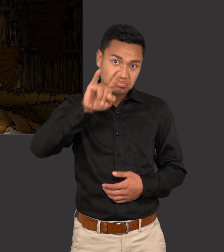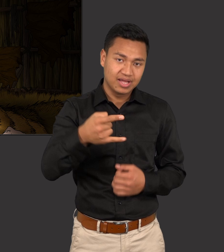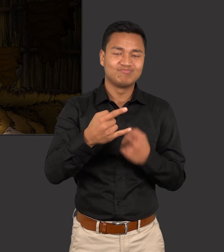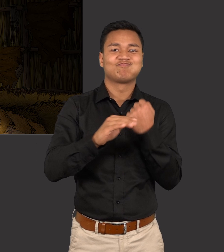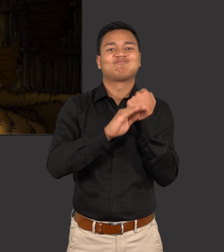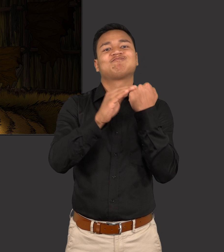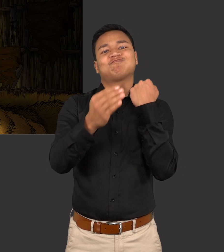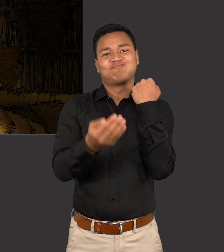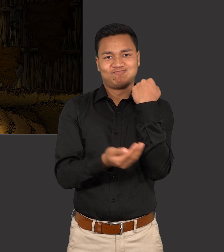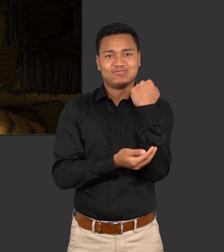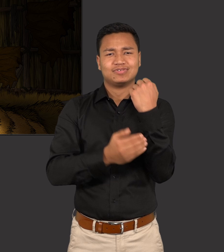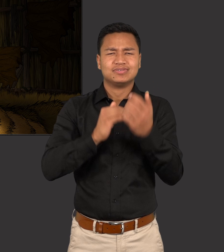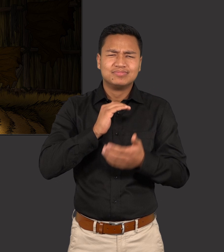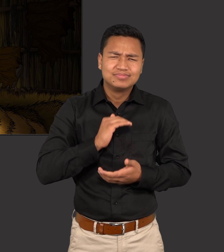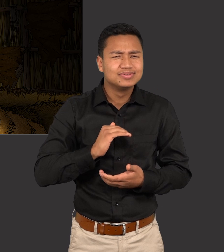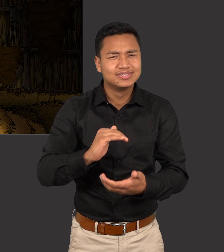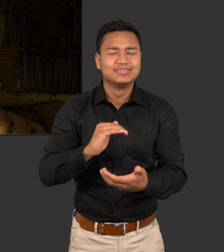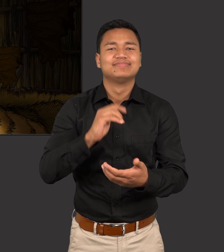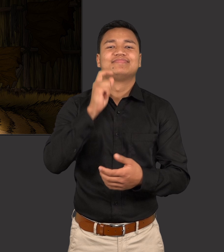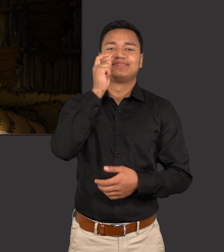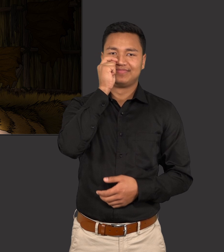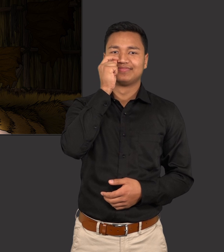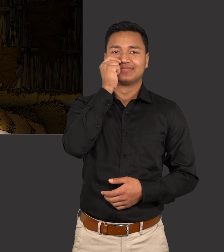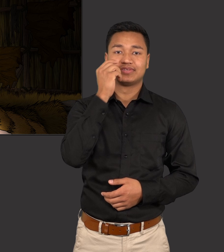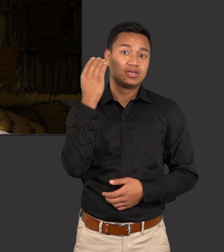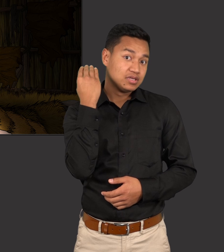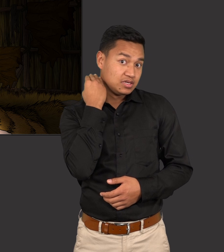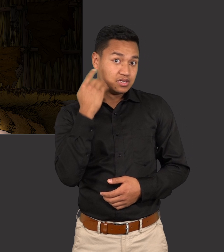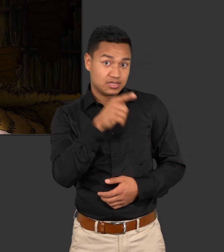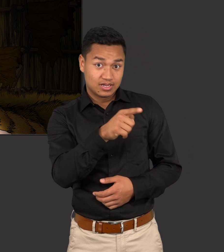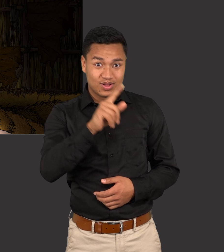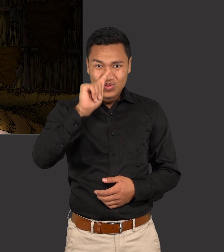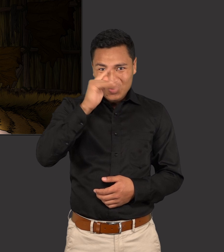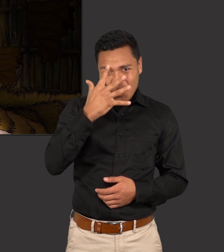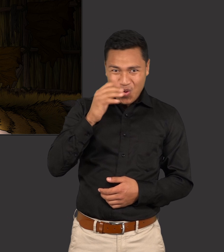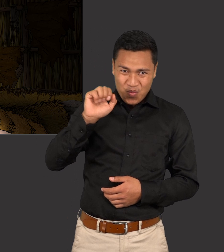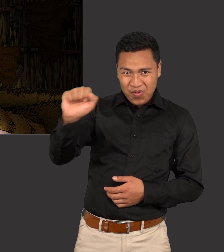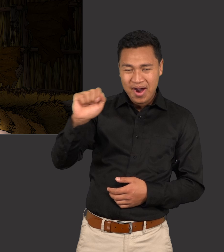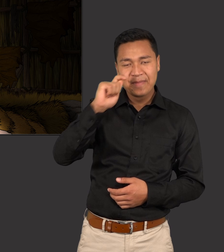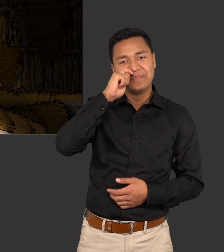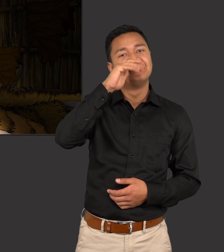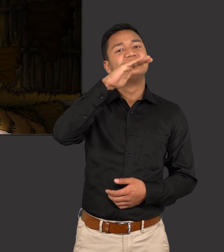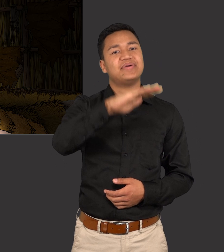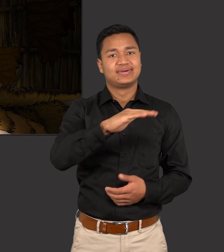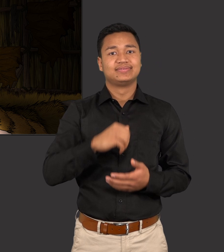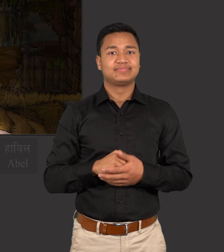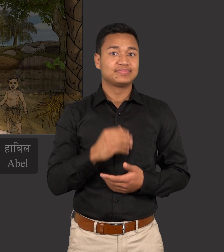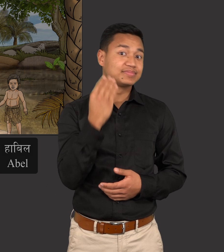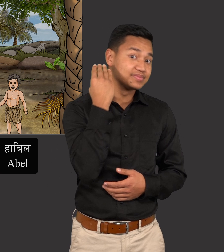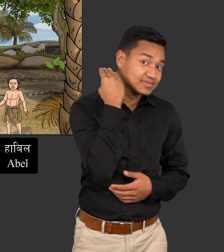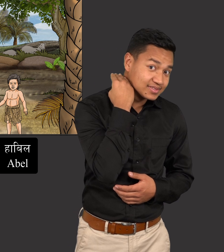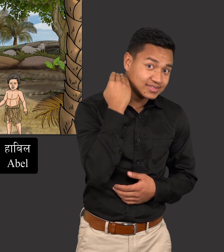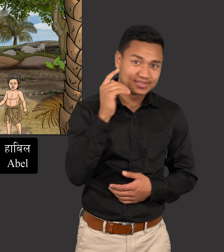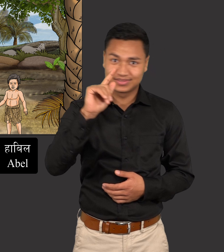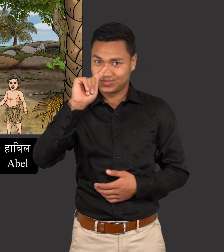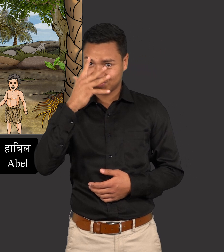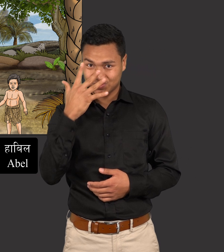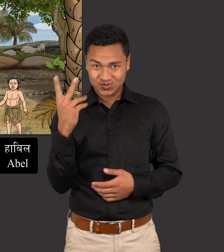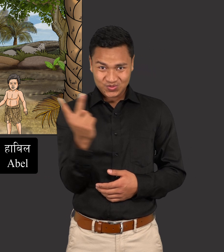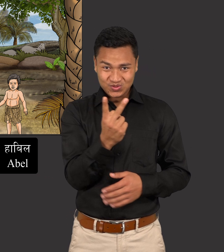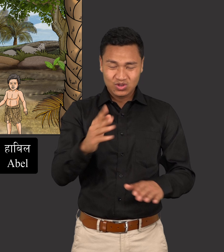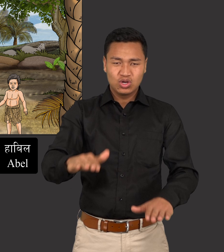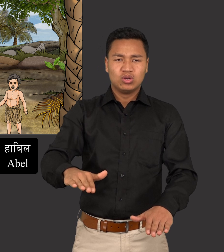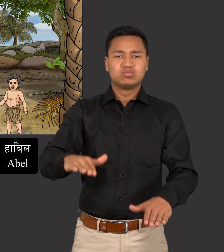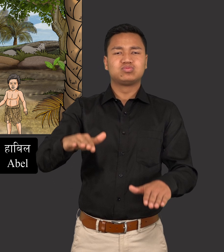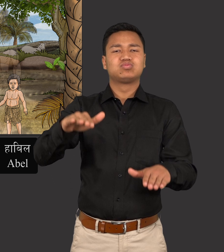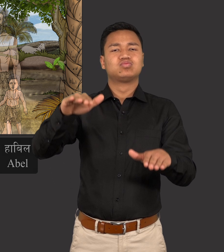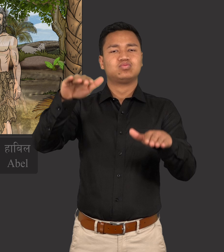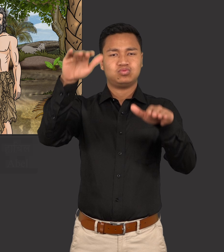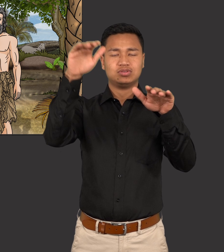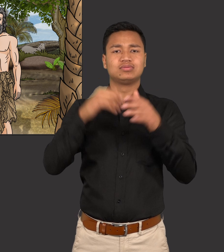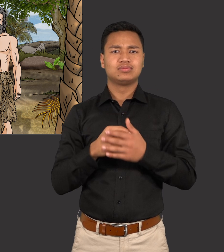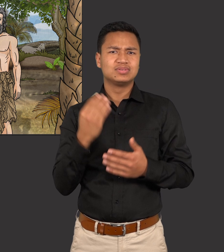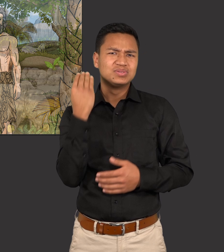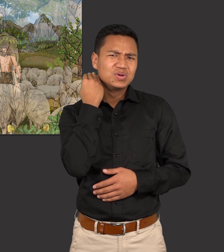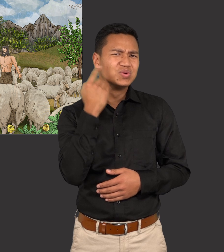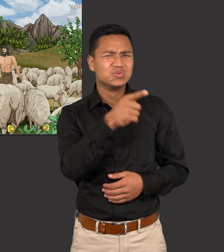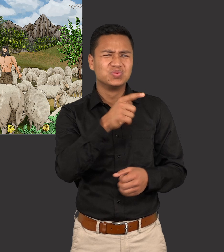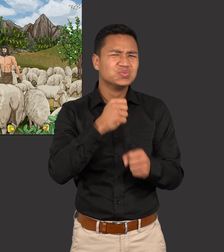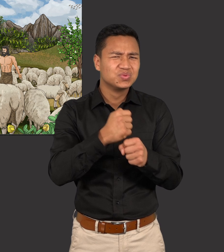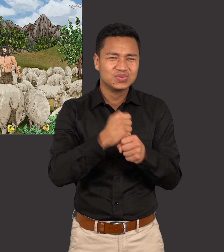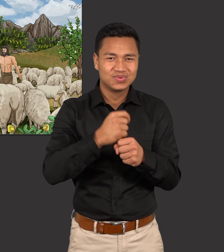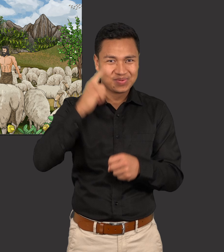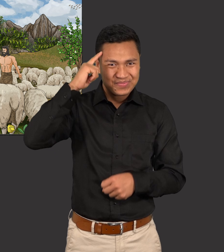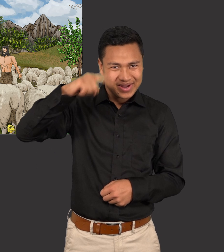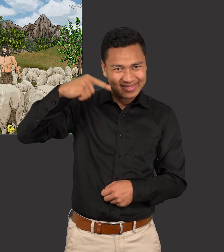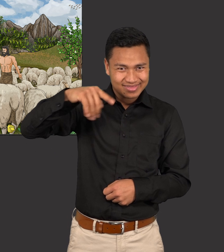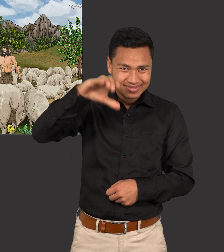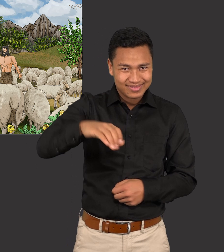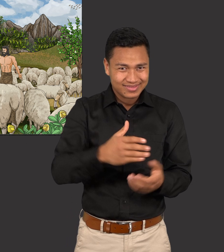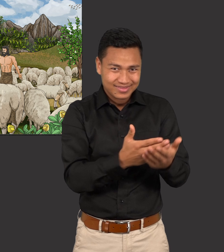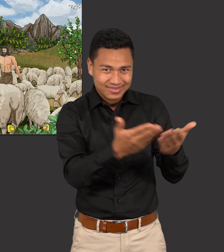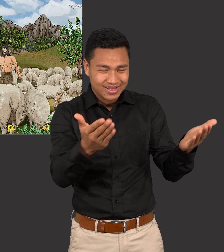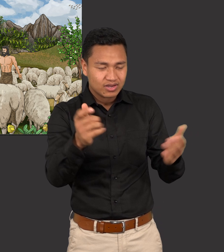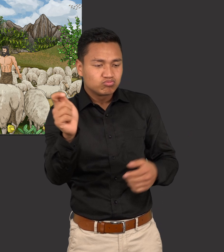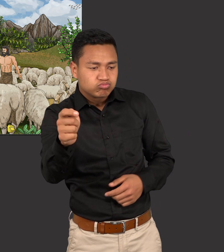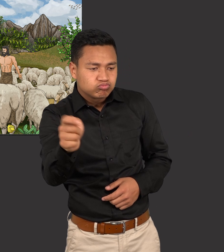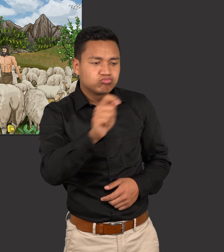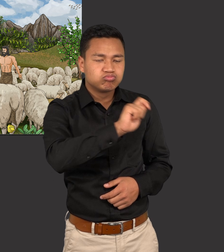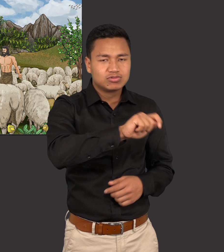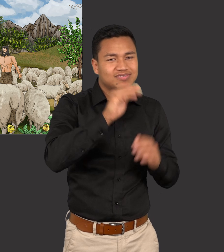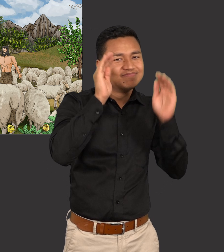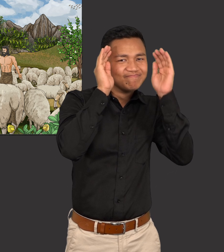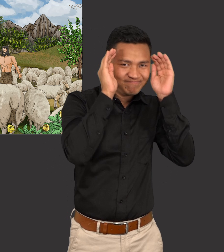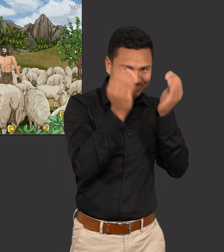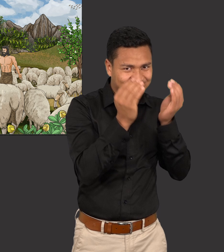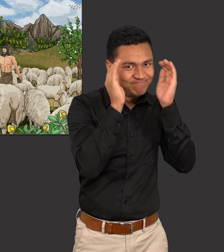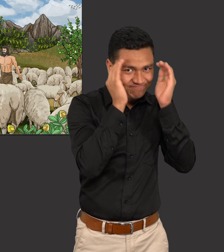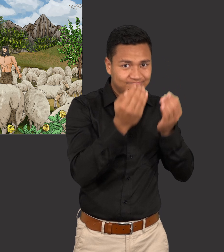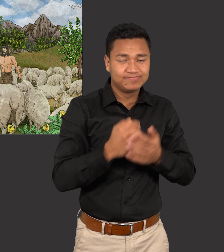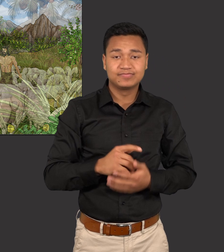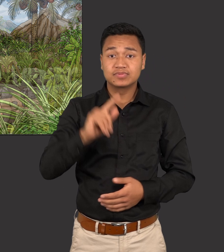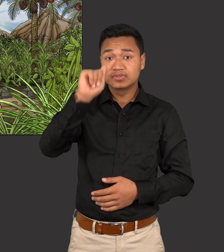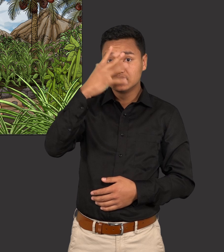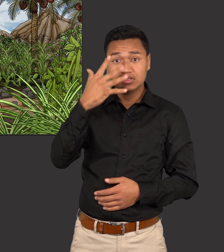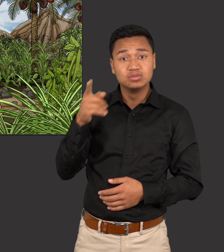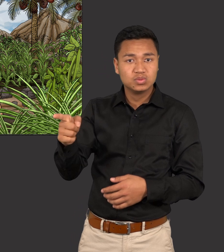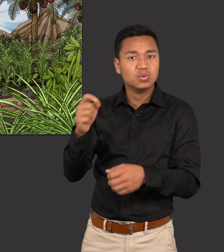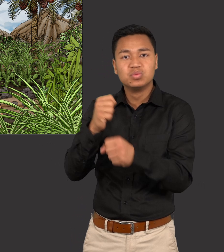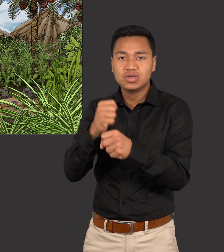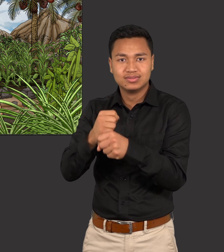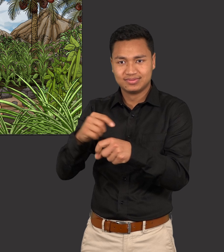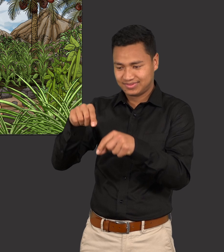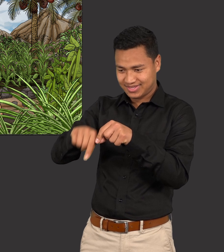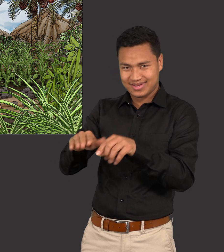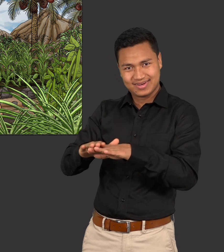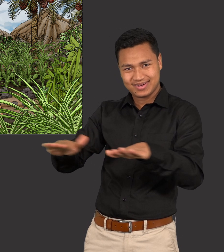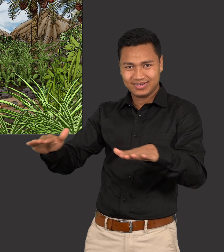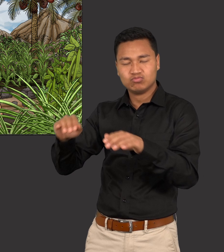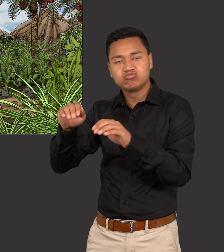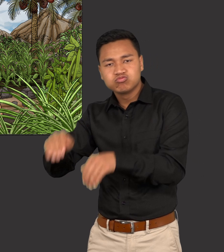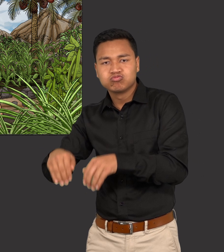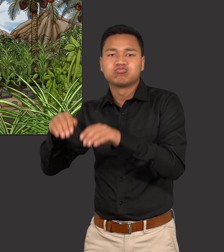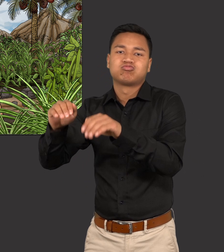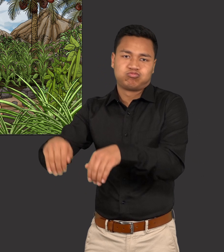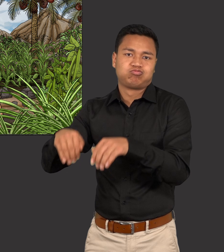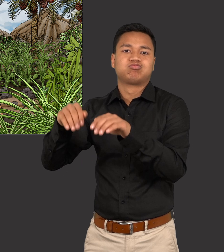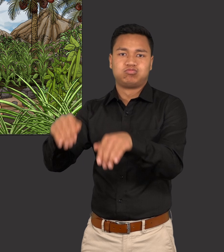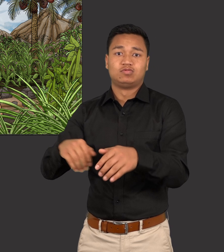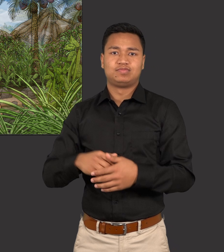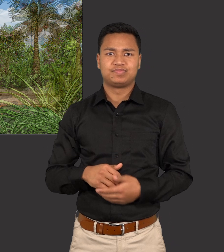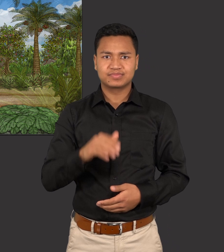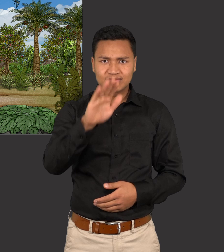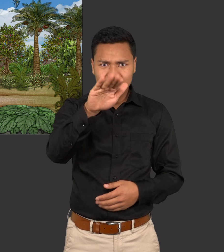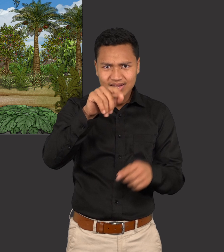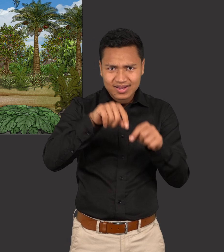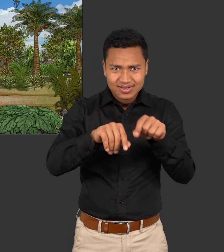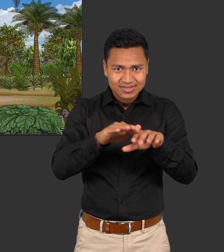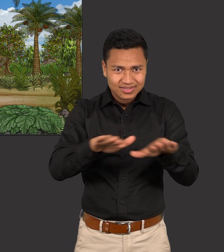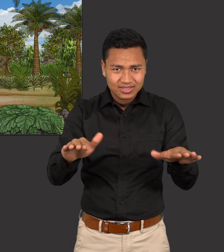Later she gave birth to Cain’s brother Abel. Now Abel was a keeper of sheep, while Cain was a tiller of the soil.